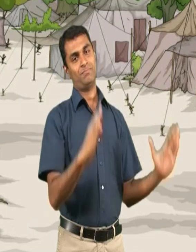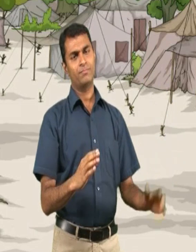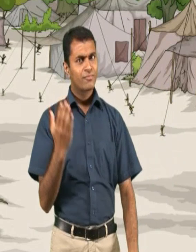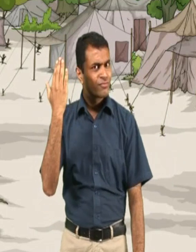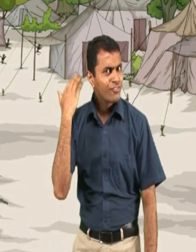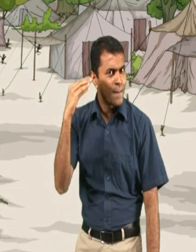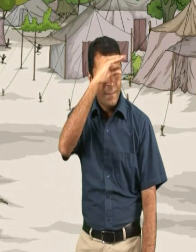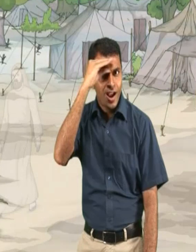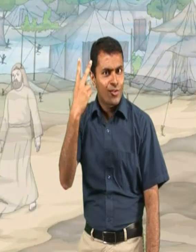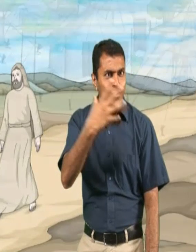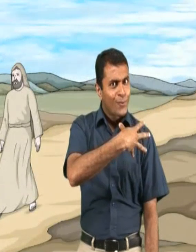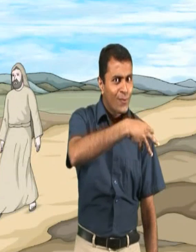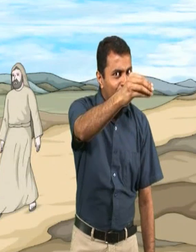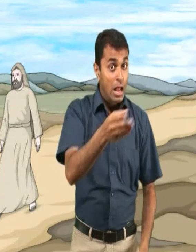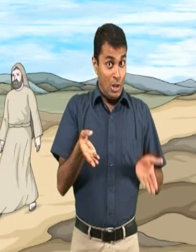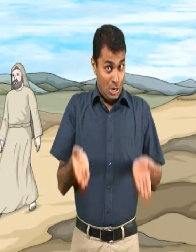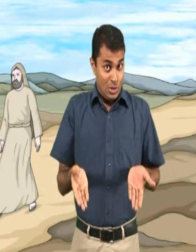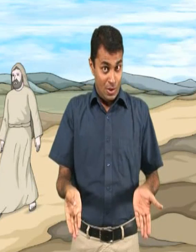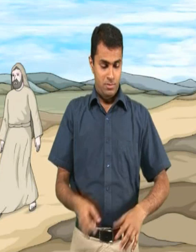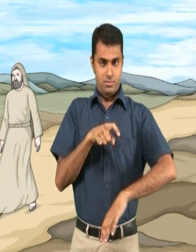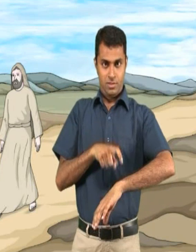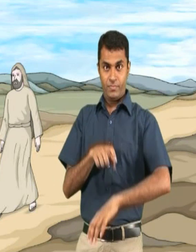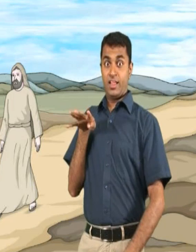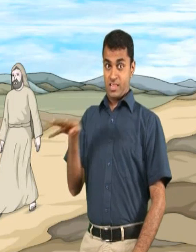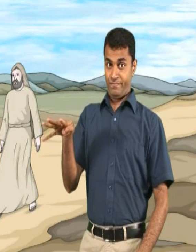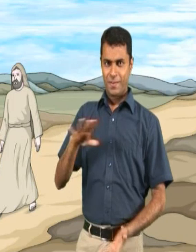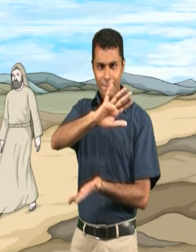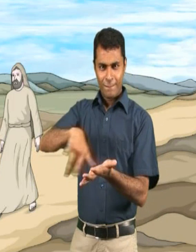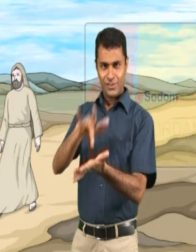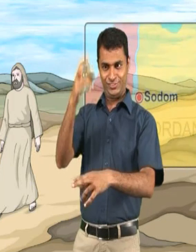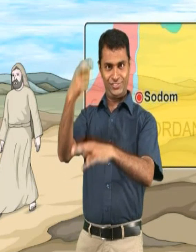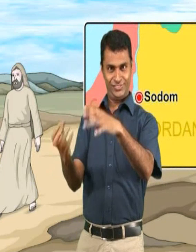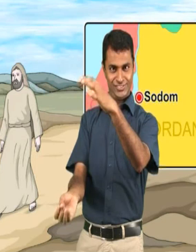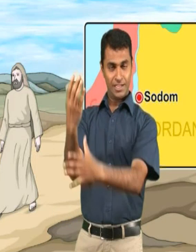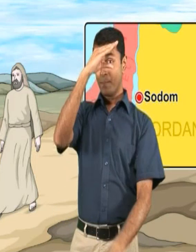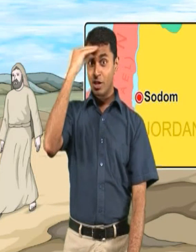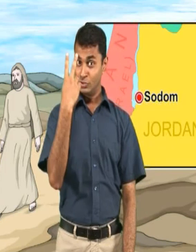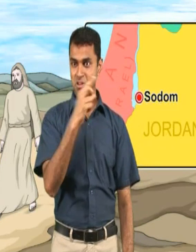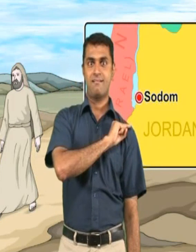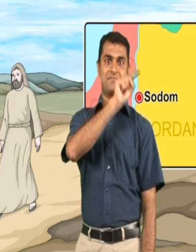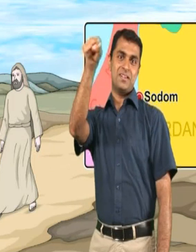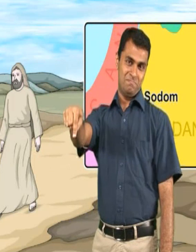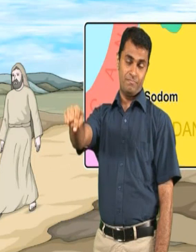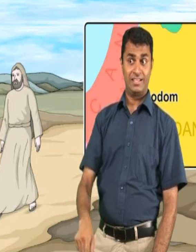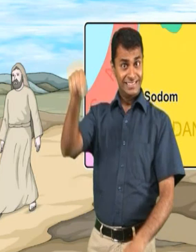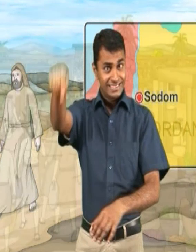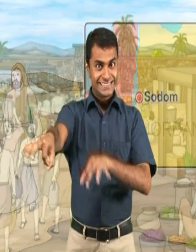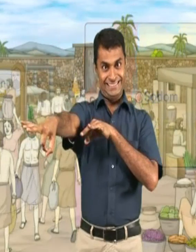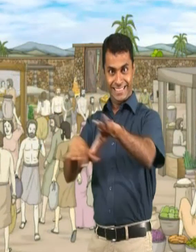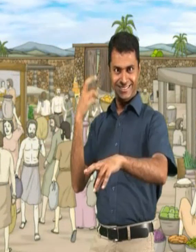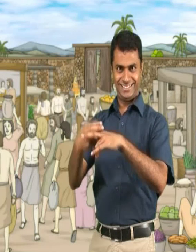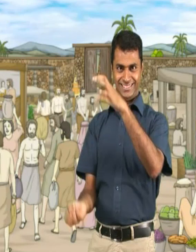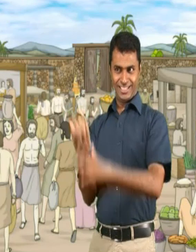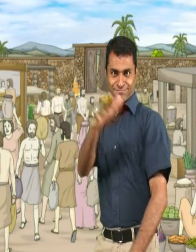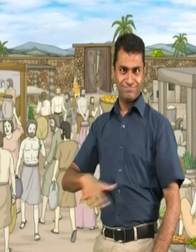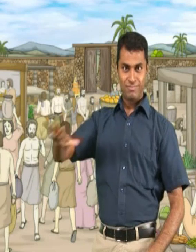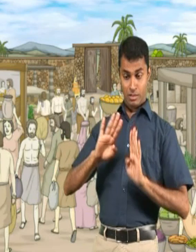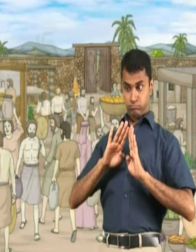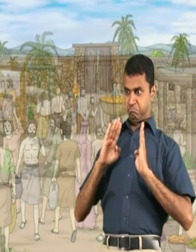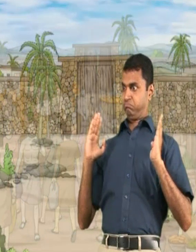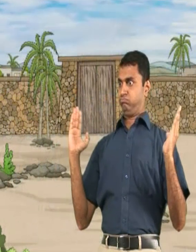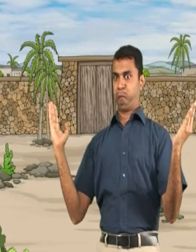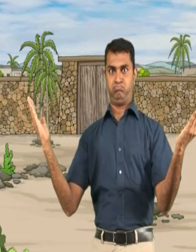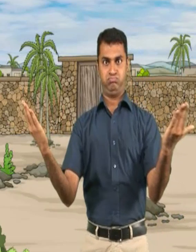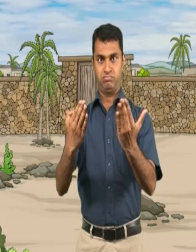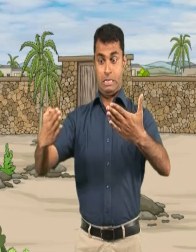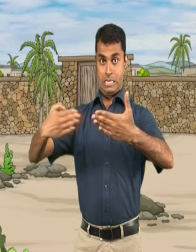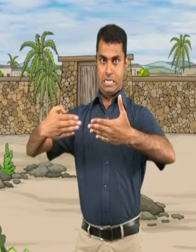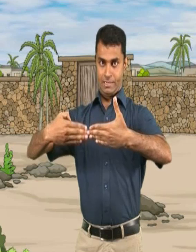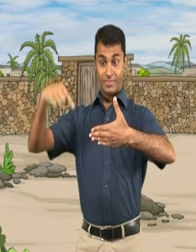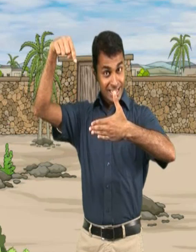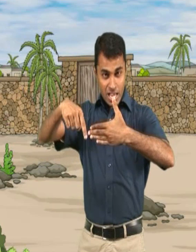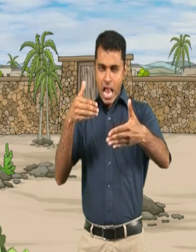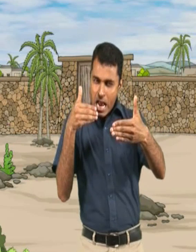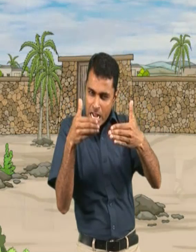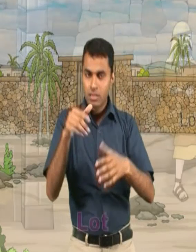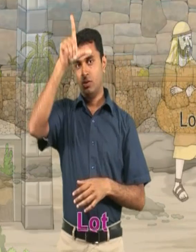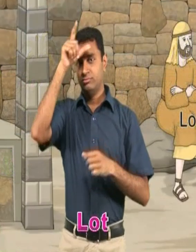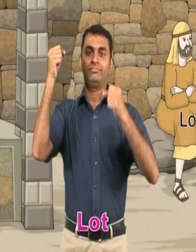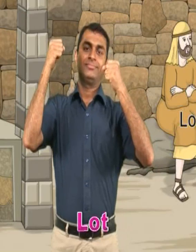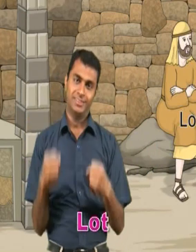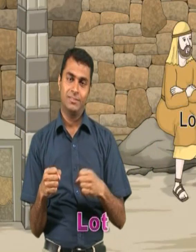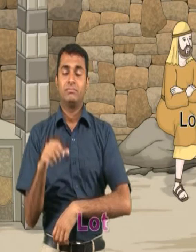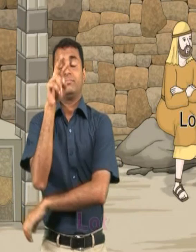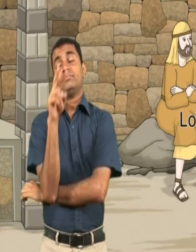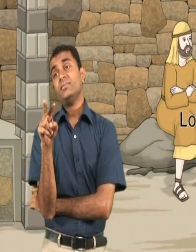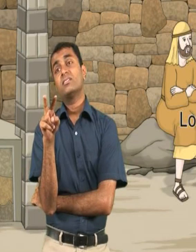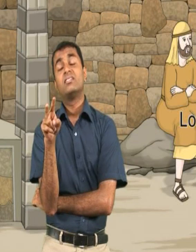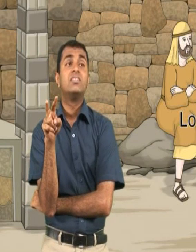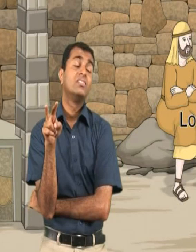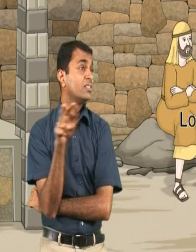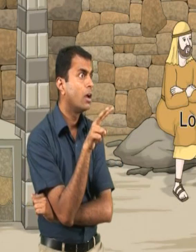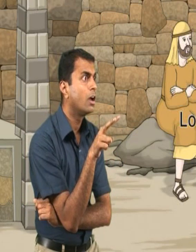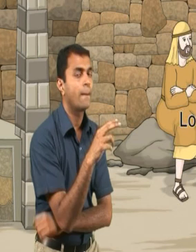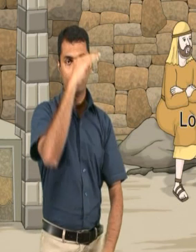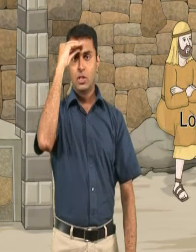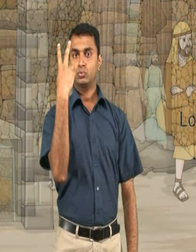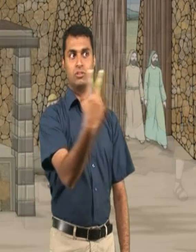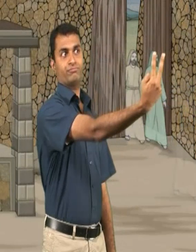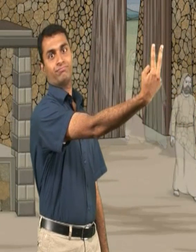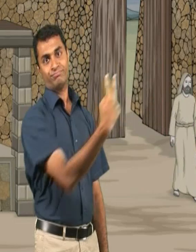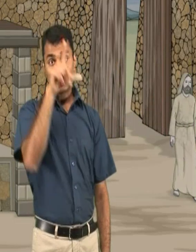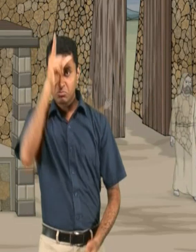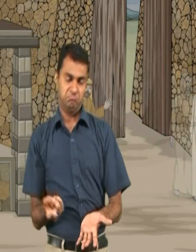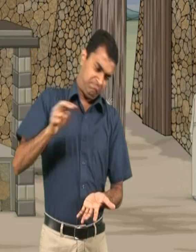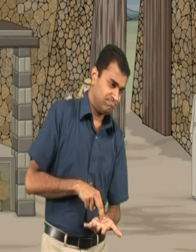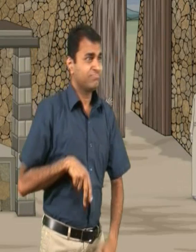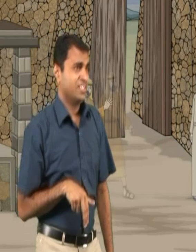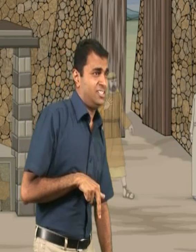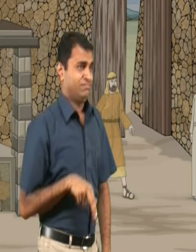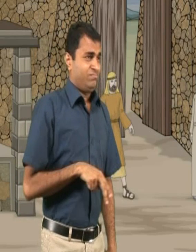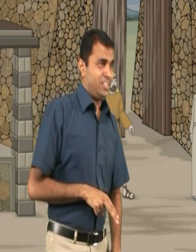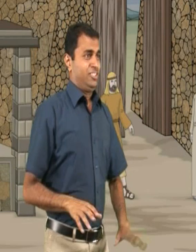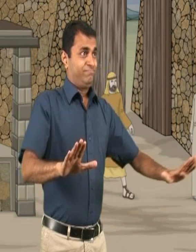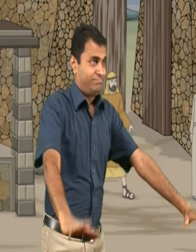Now the two angels arrived at Sodom in the evening, and Lot was sitting in the gateway of the city.